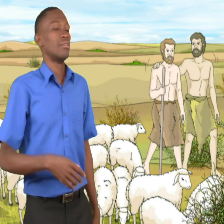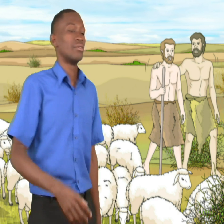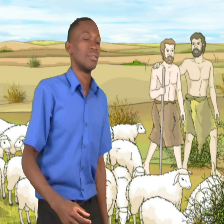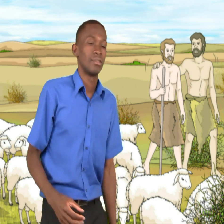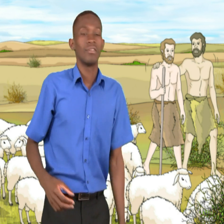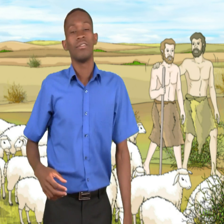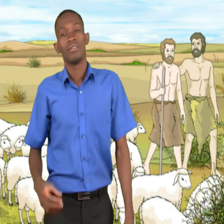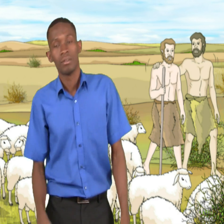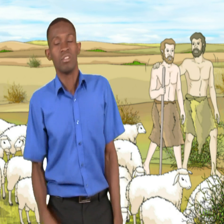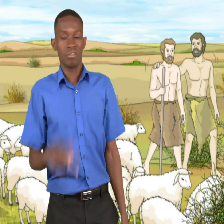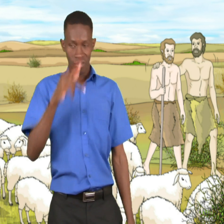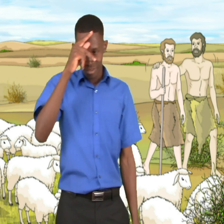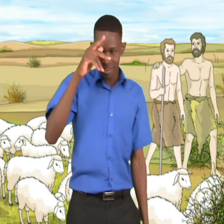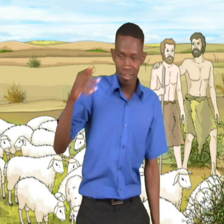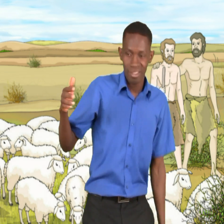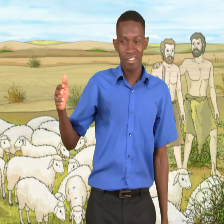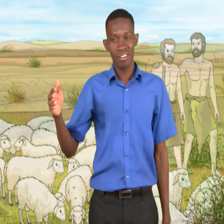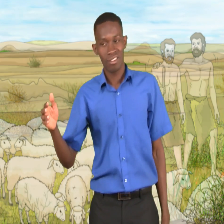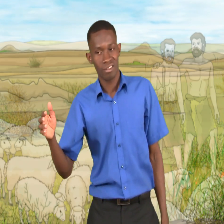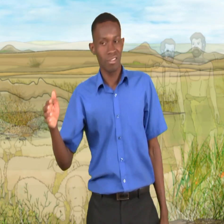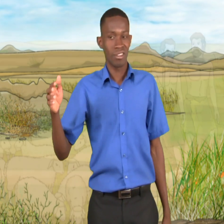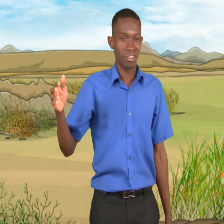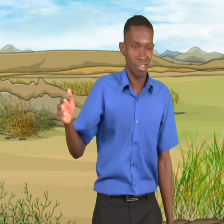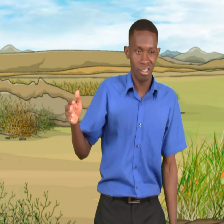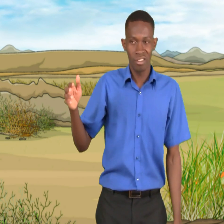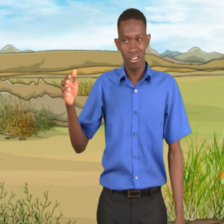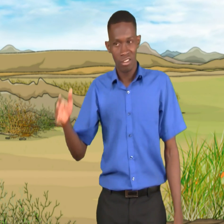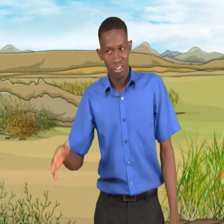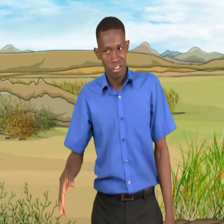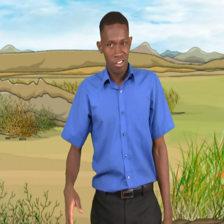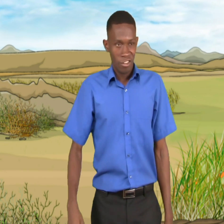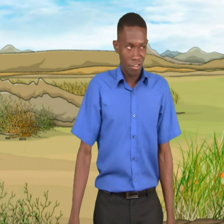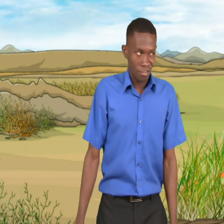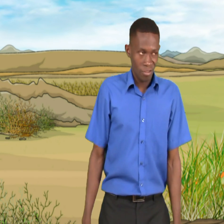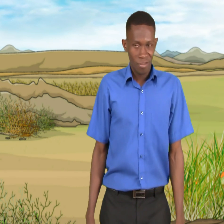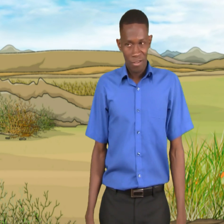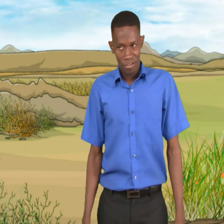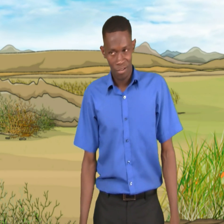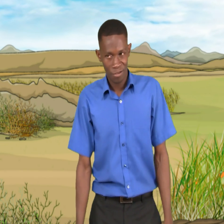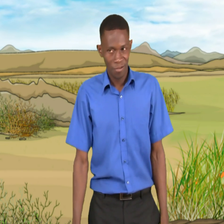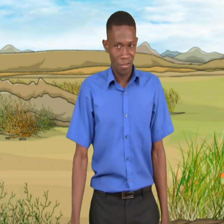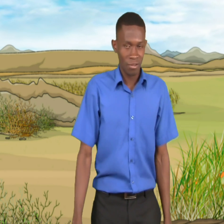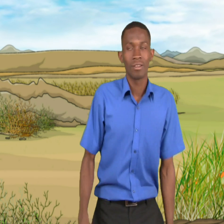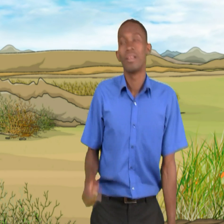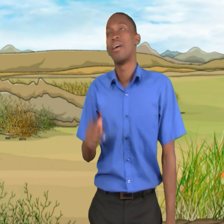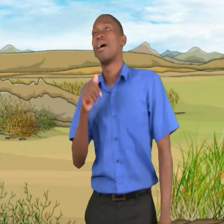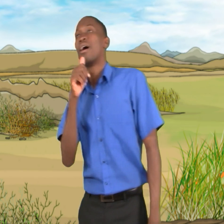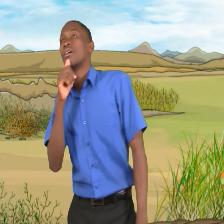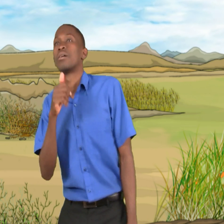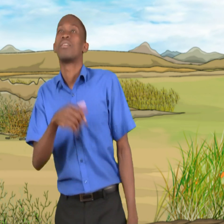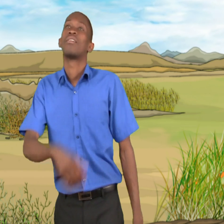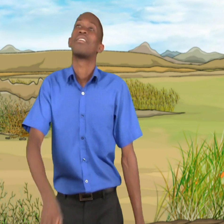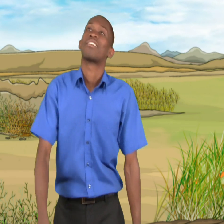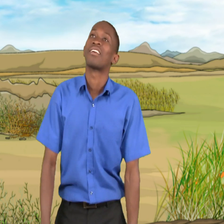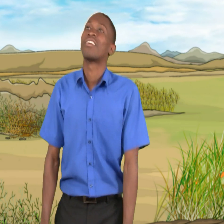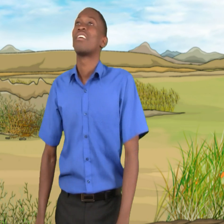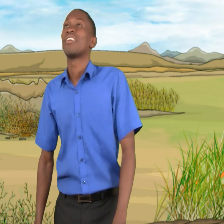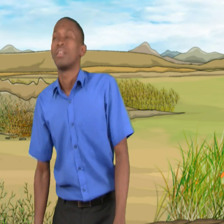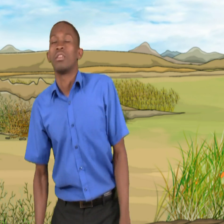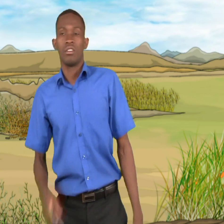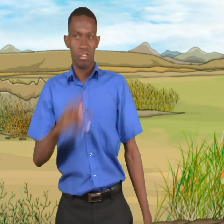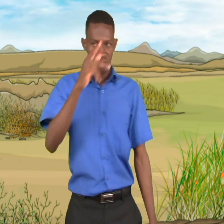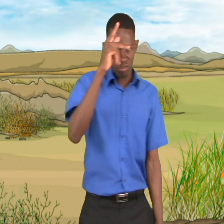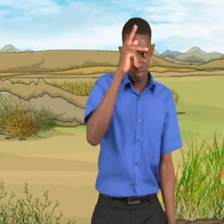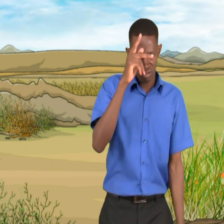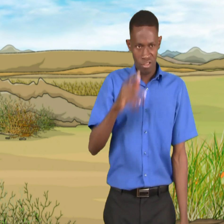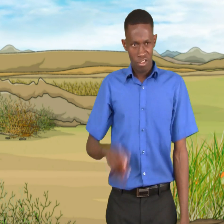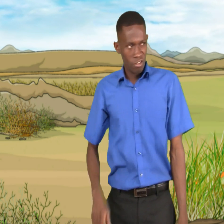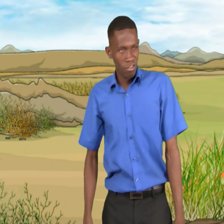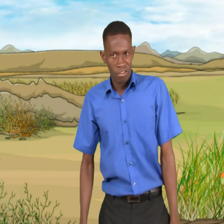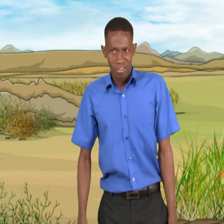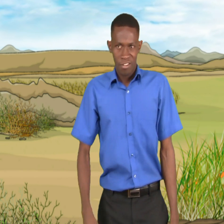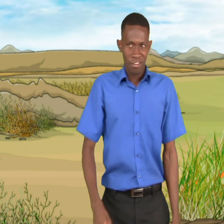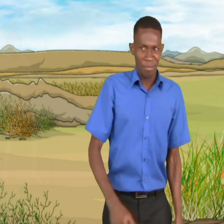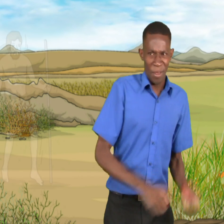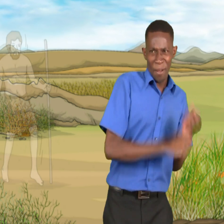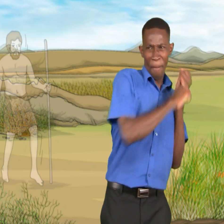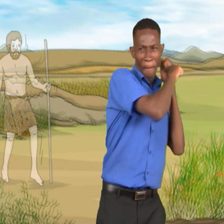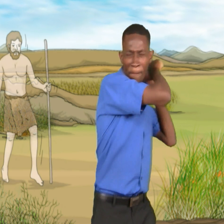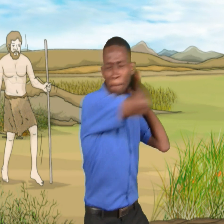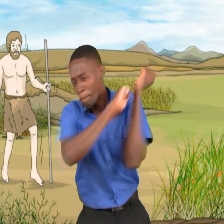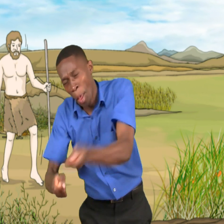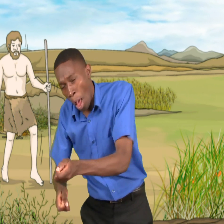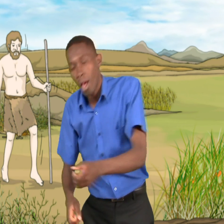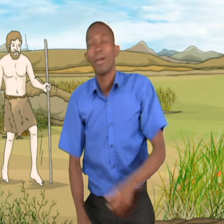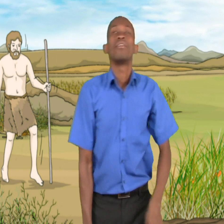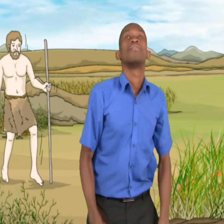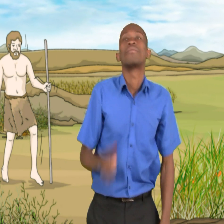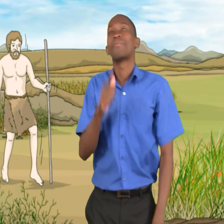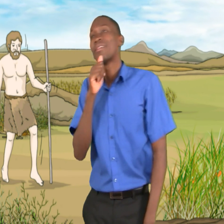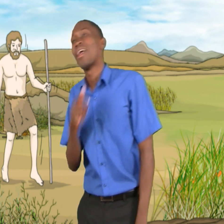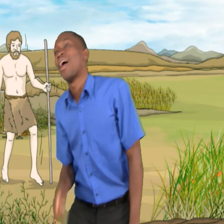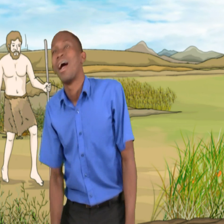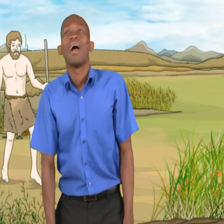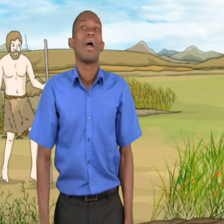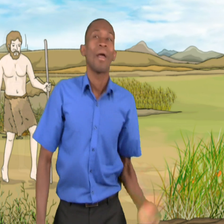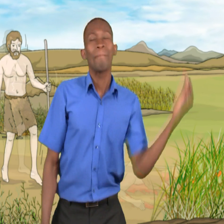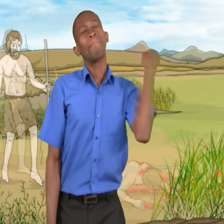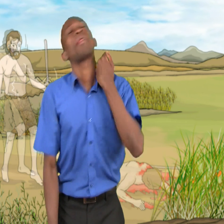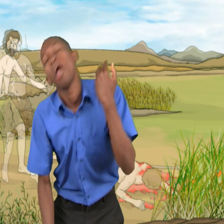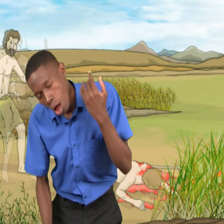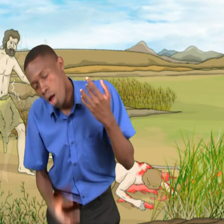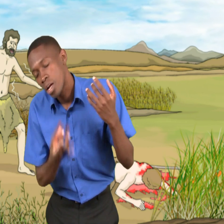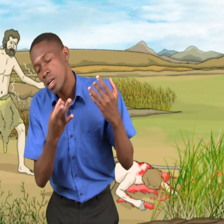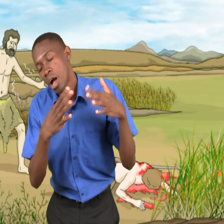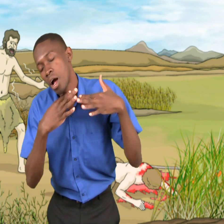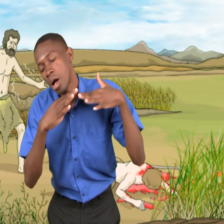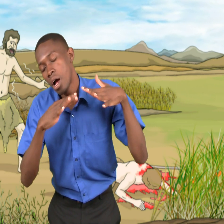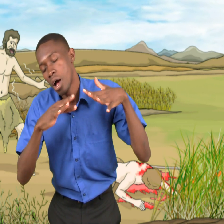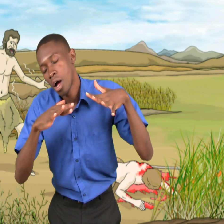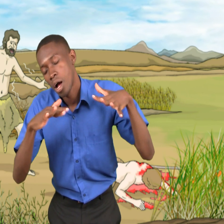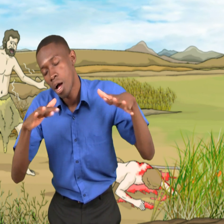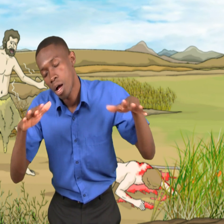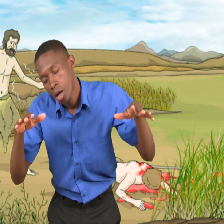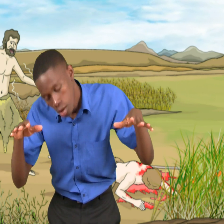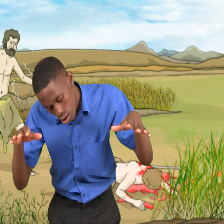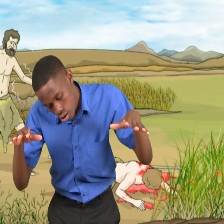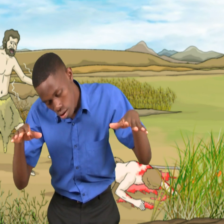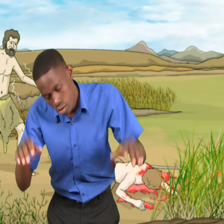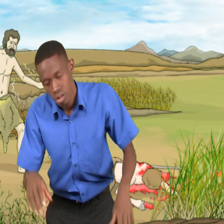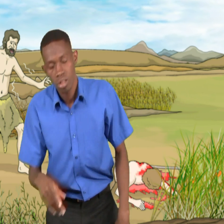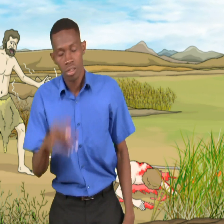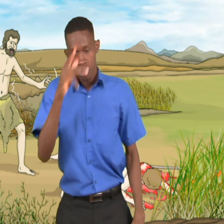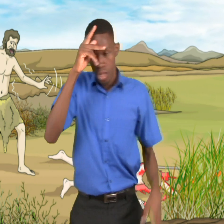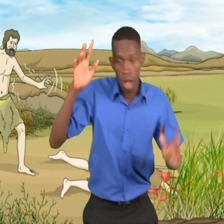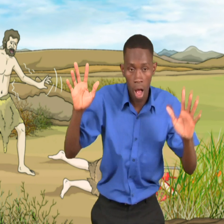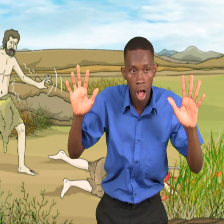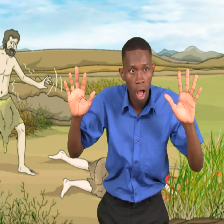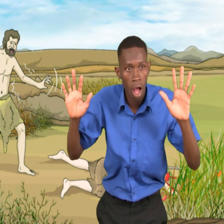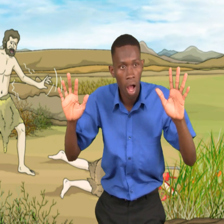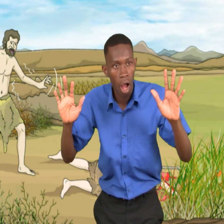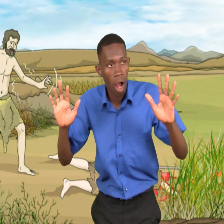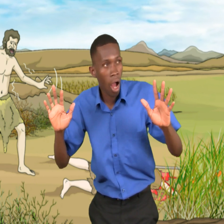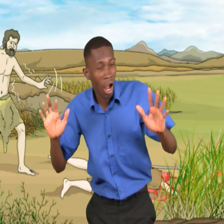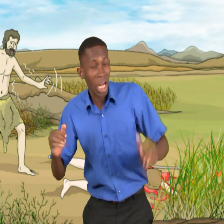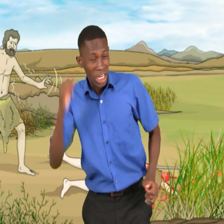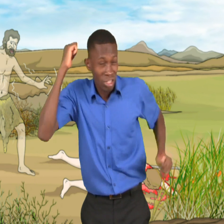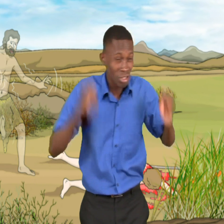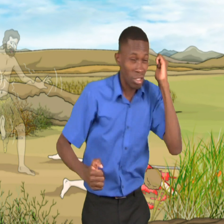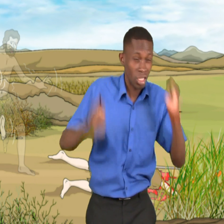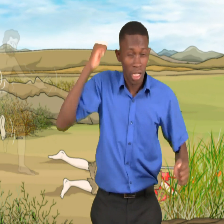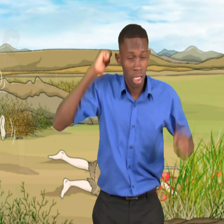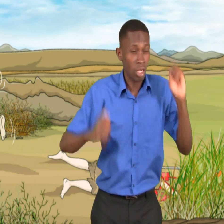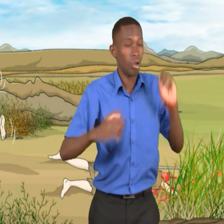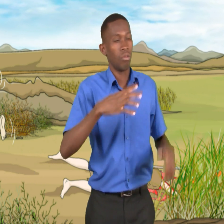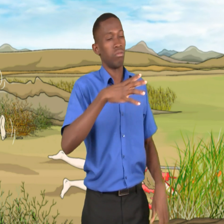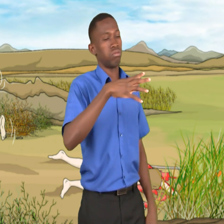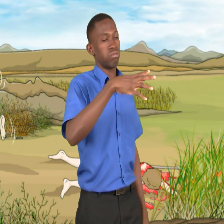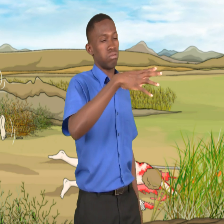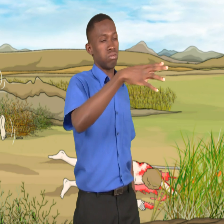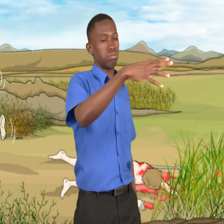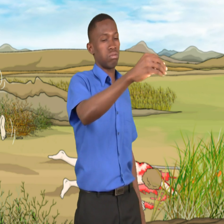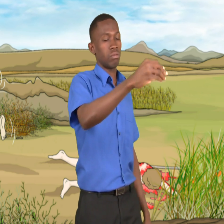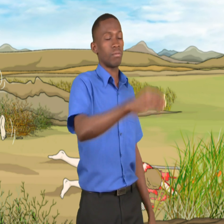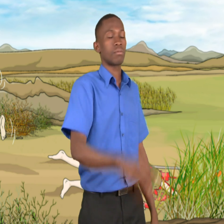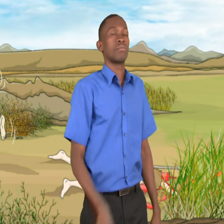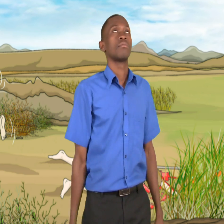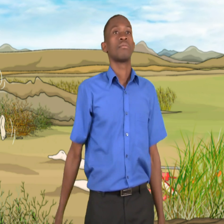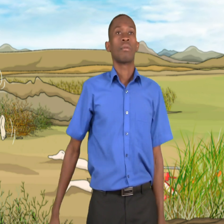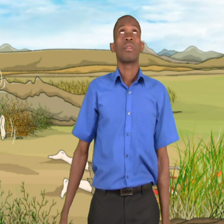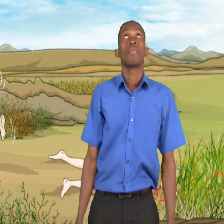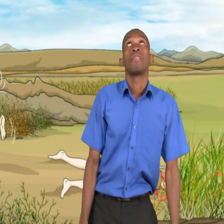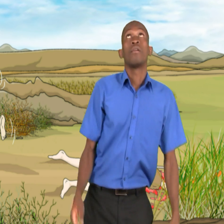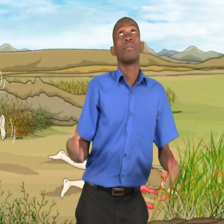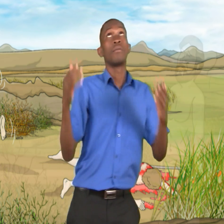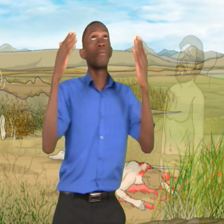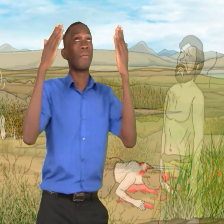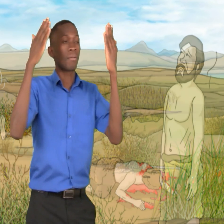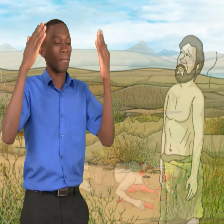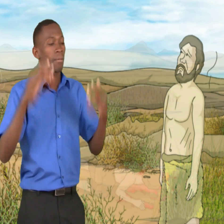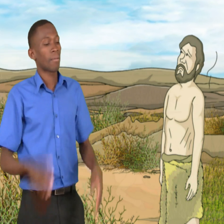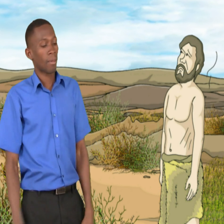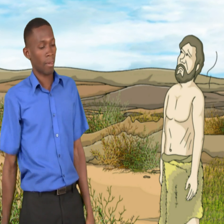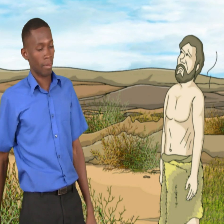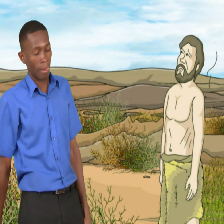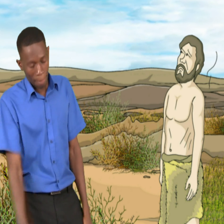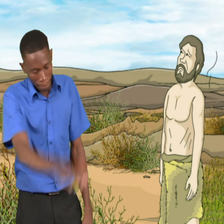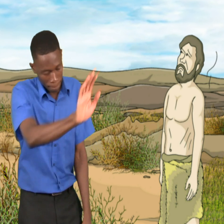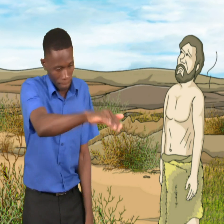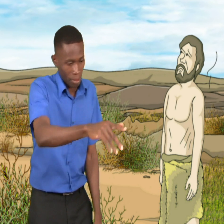And while they were in the field, Cain rose up against his brother Abel and killed him.